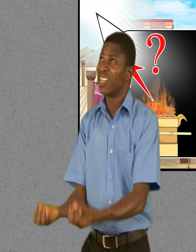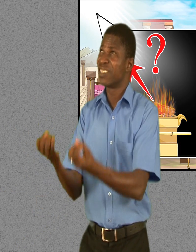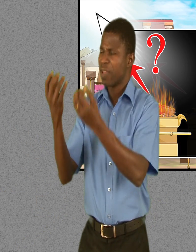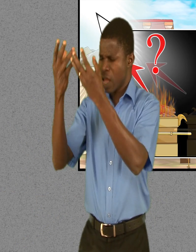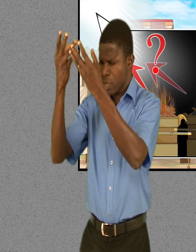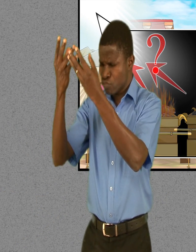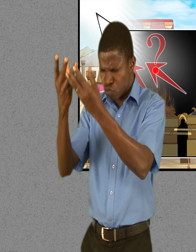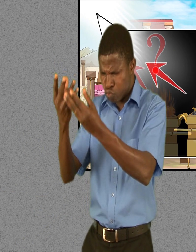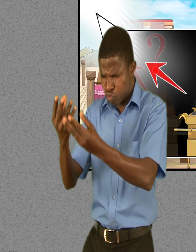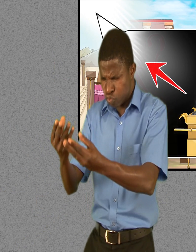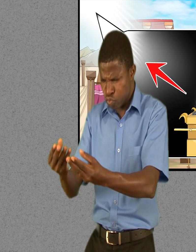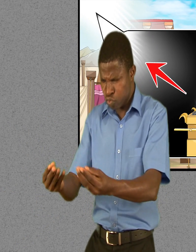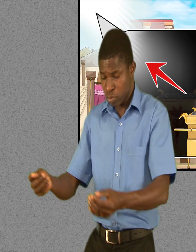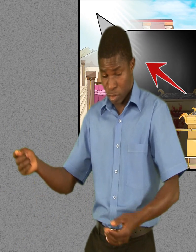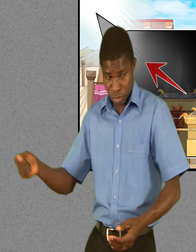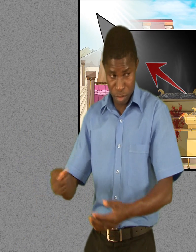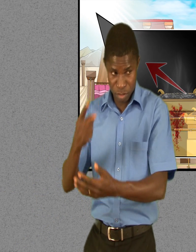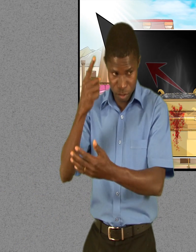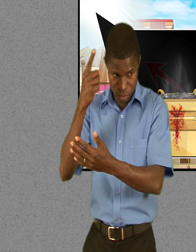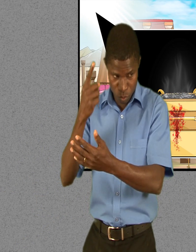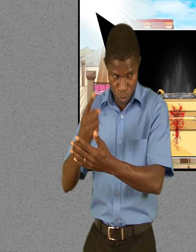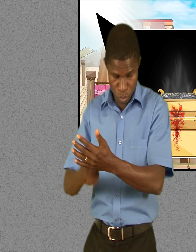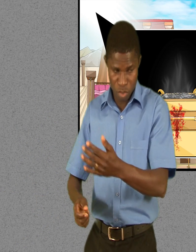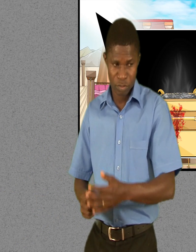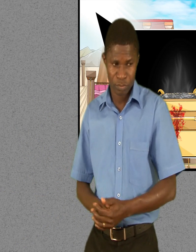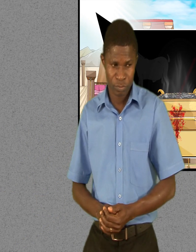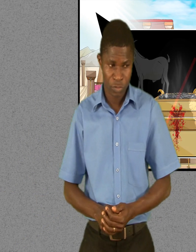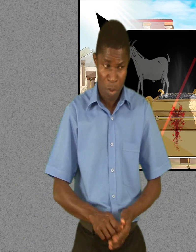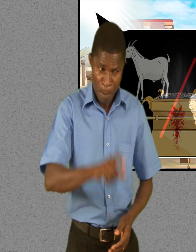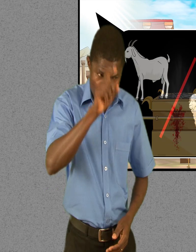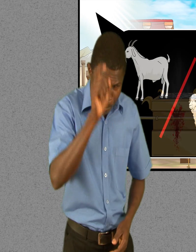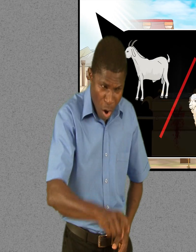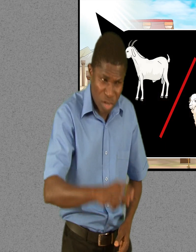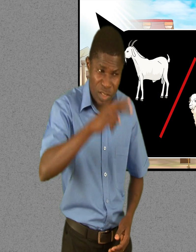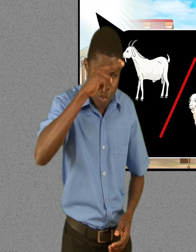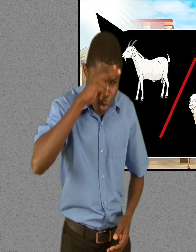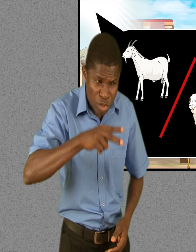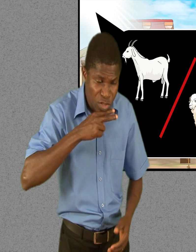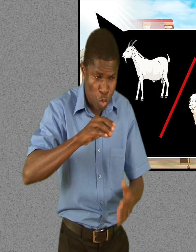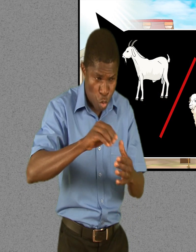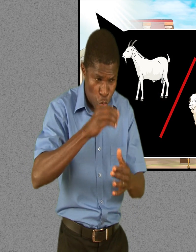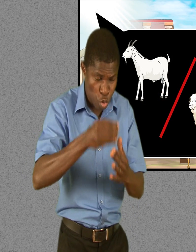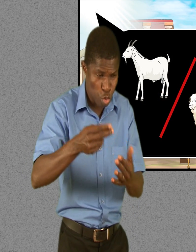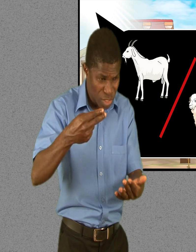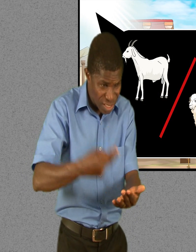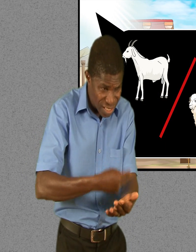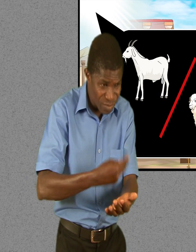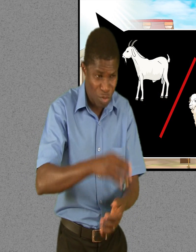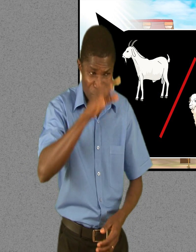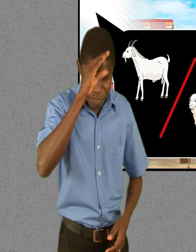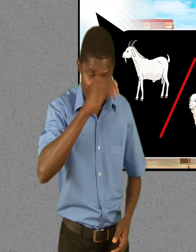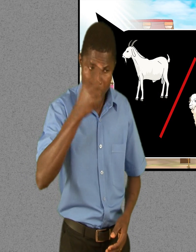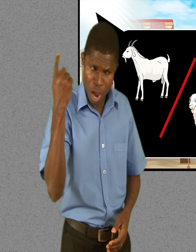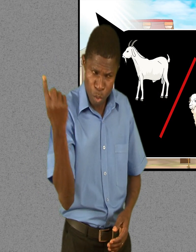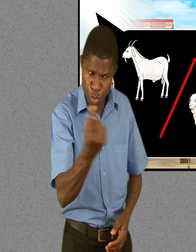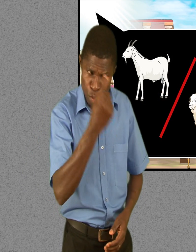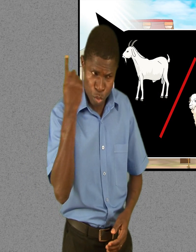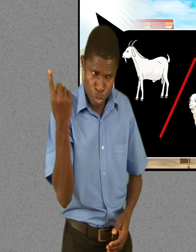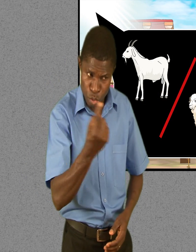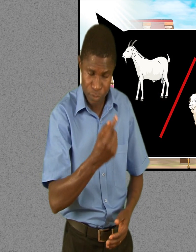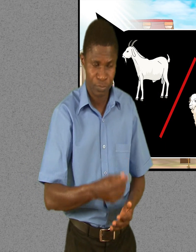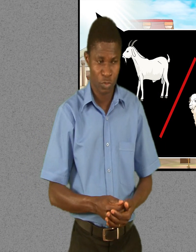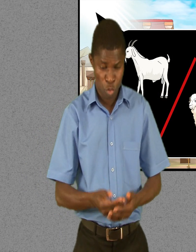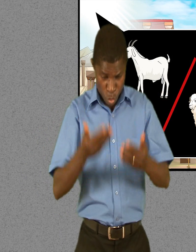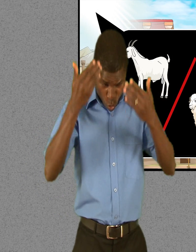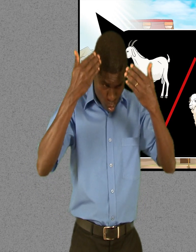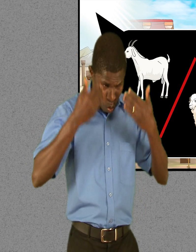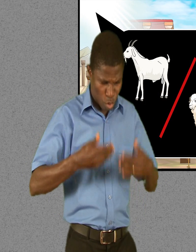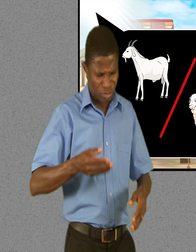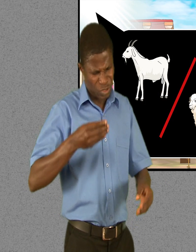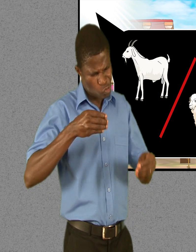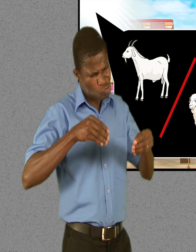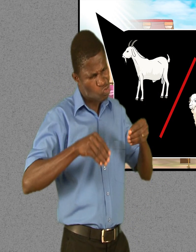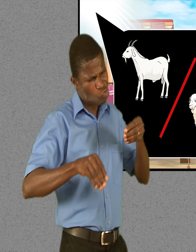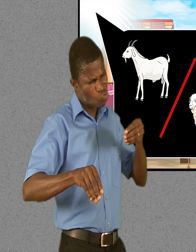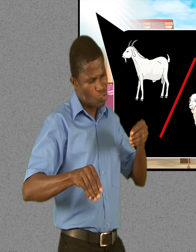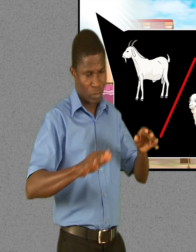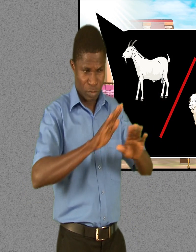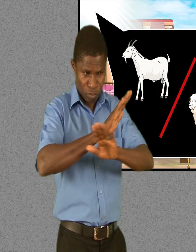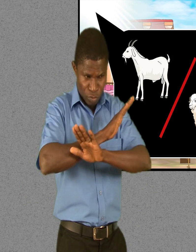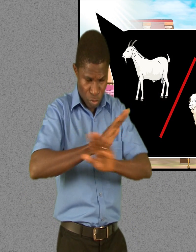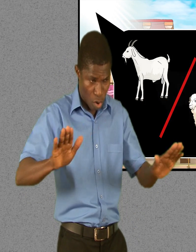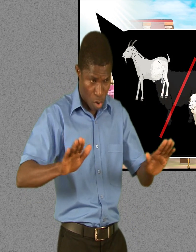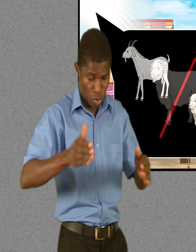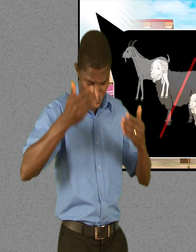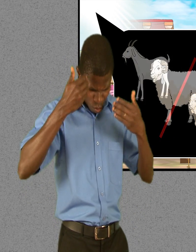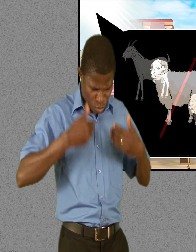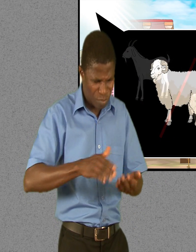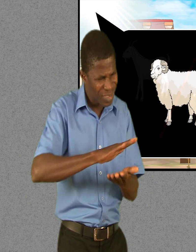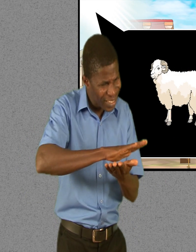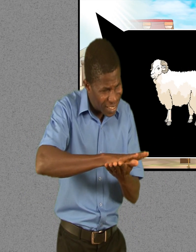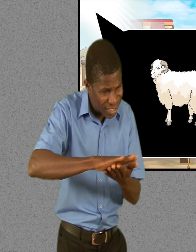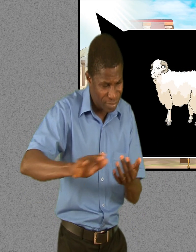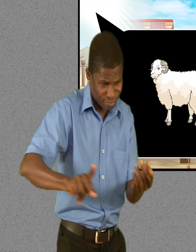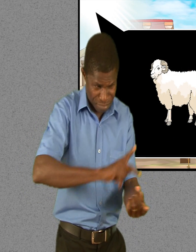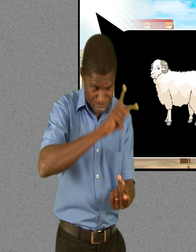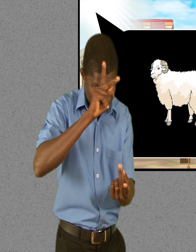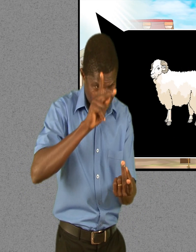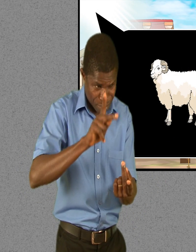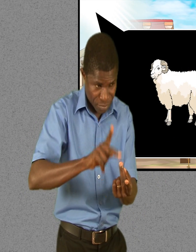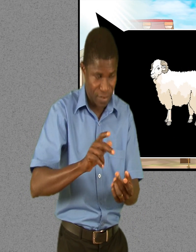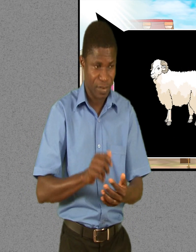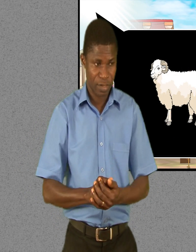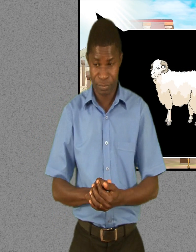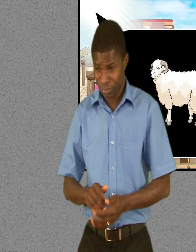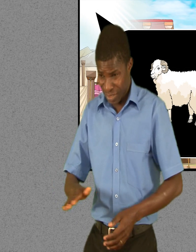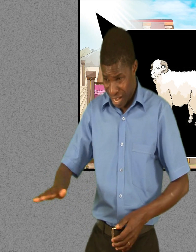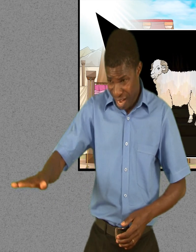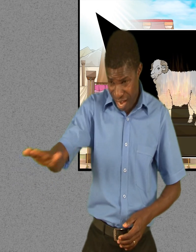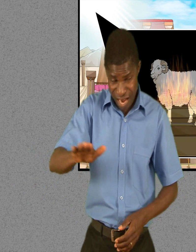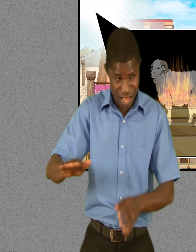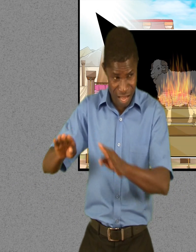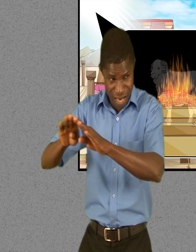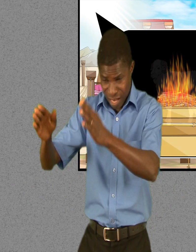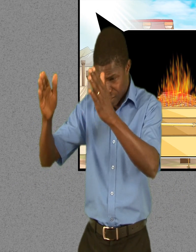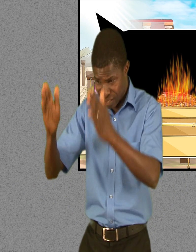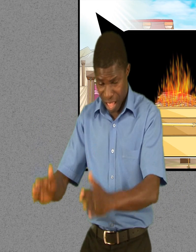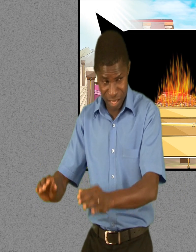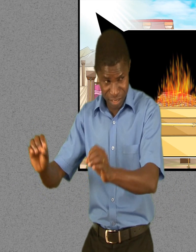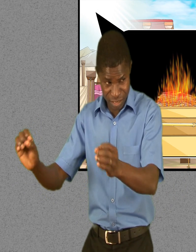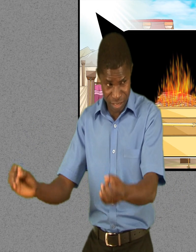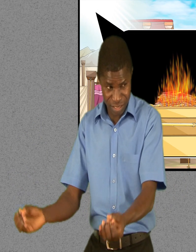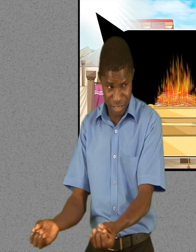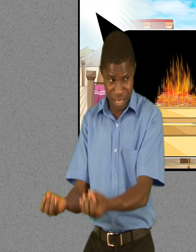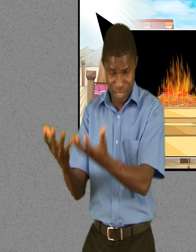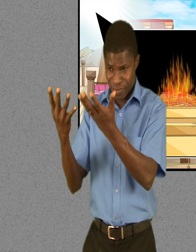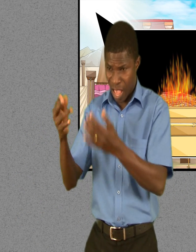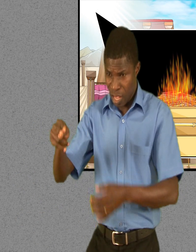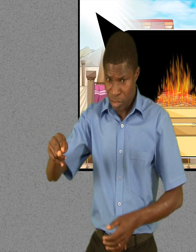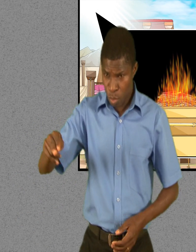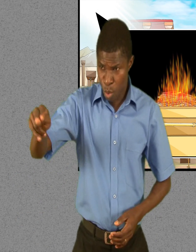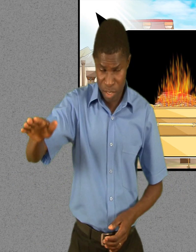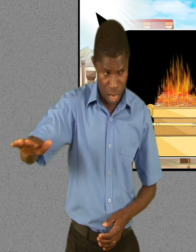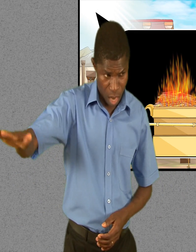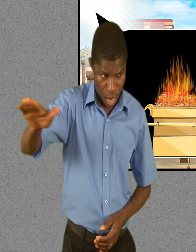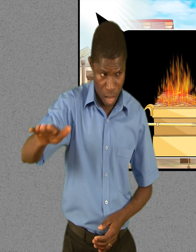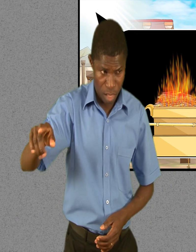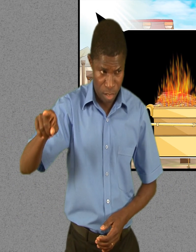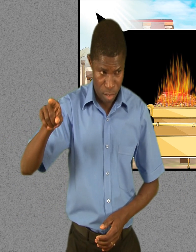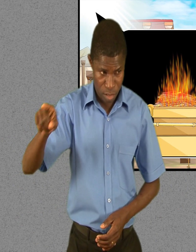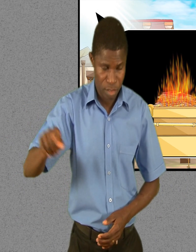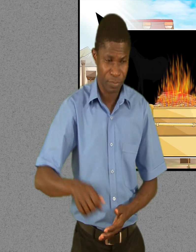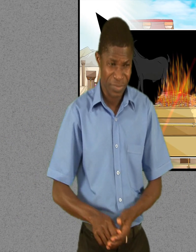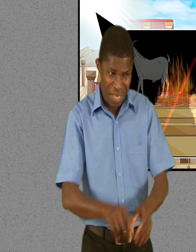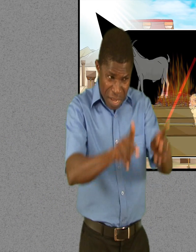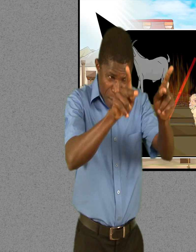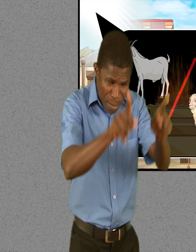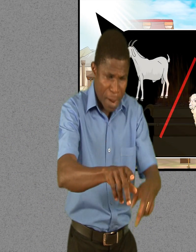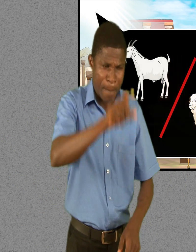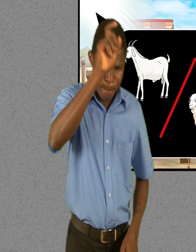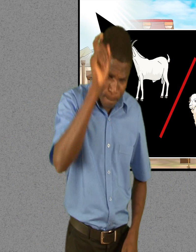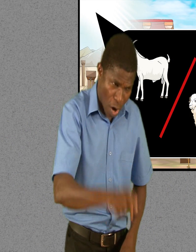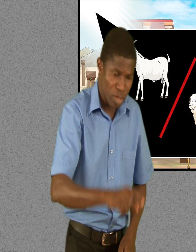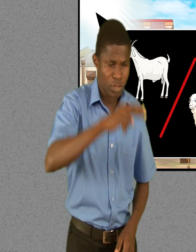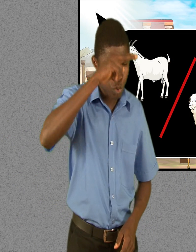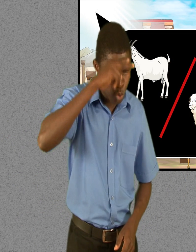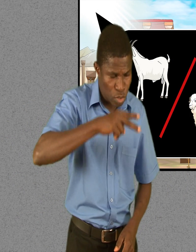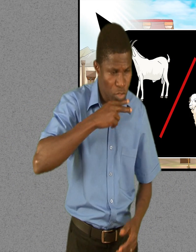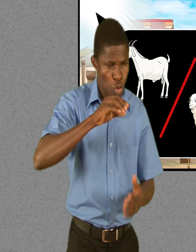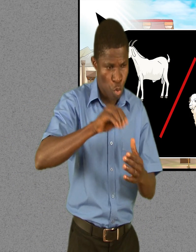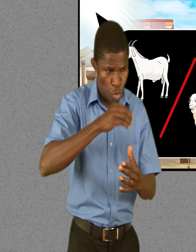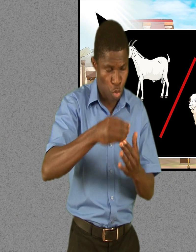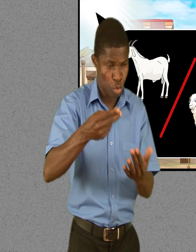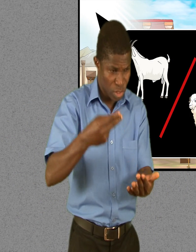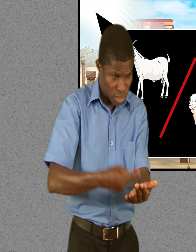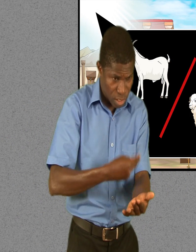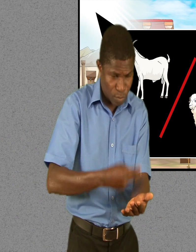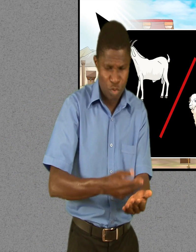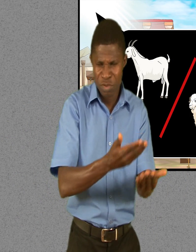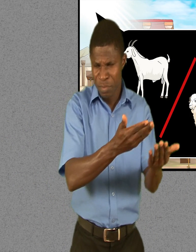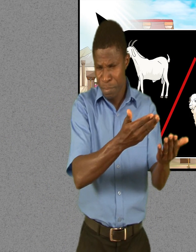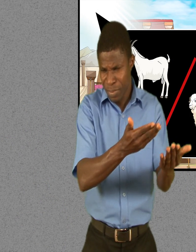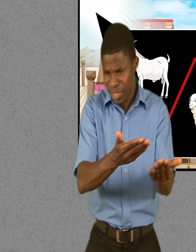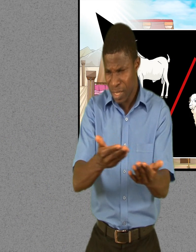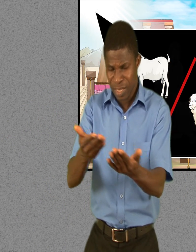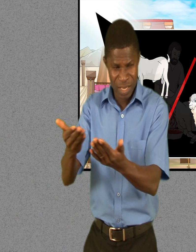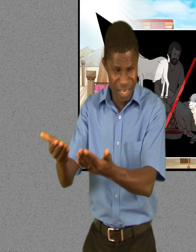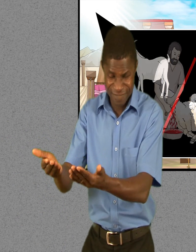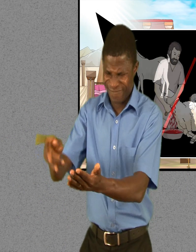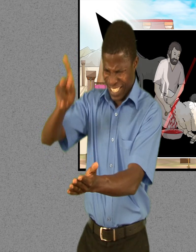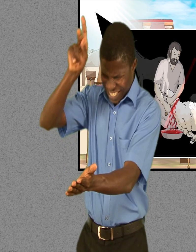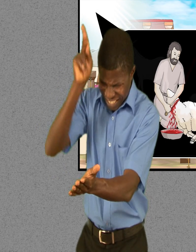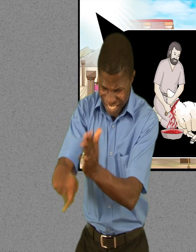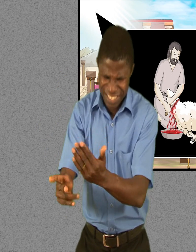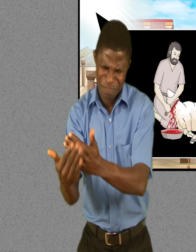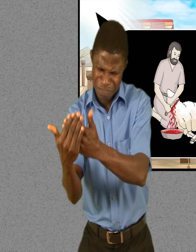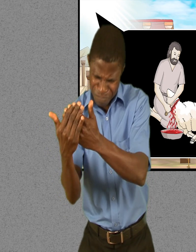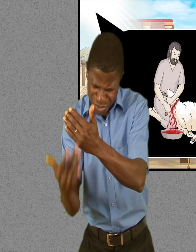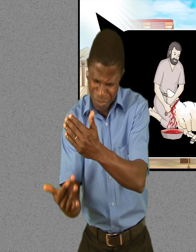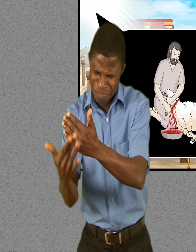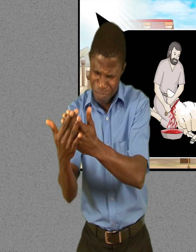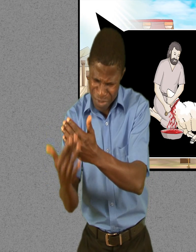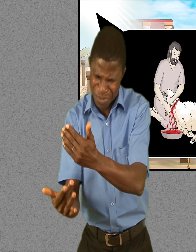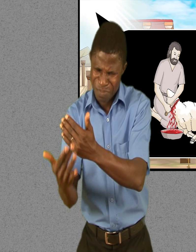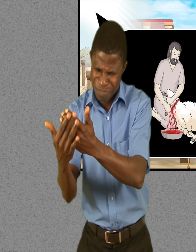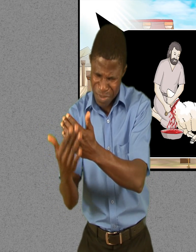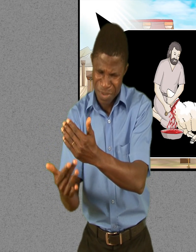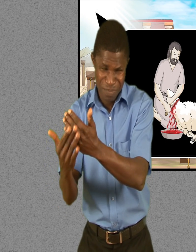If, however, one’s offering is a burnt offering from the flock—from the sheep or goats—he is to present an unblemished male.